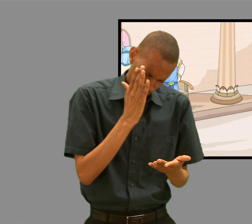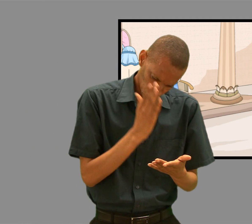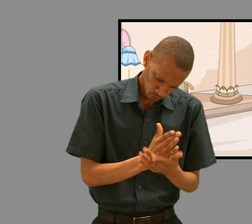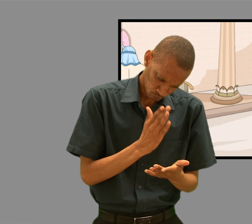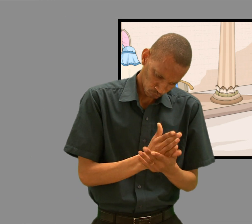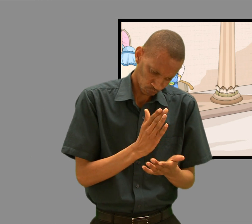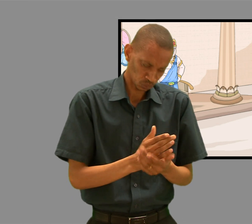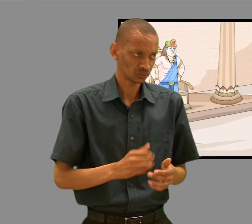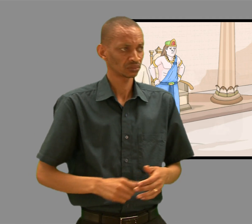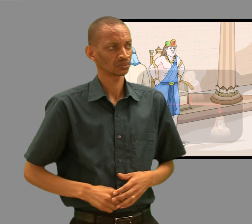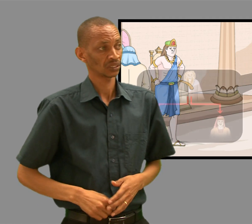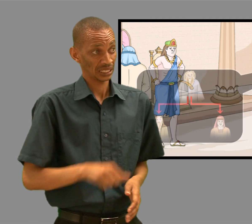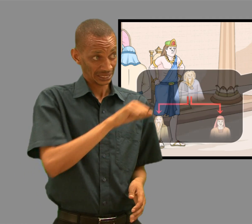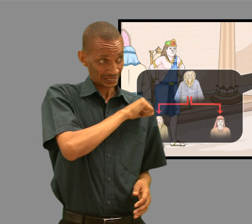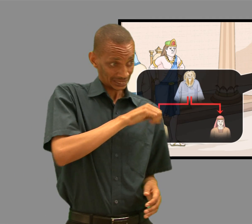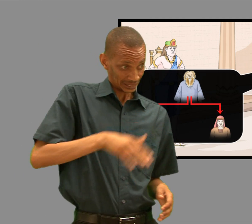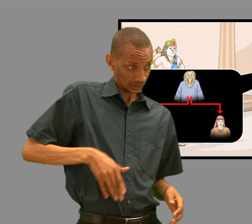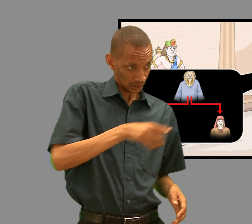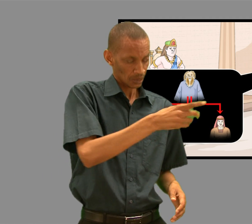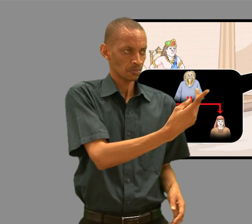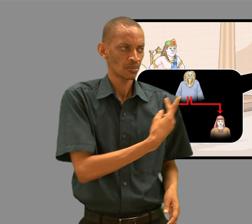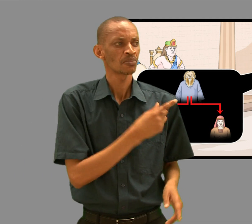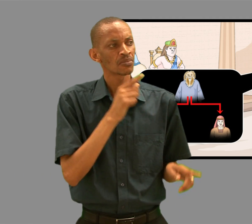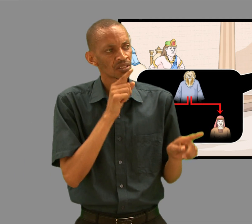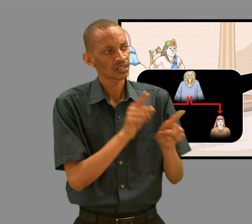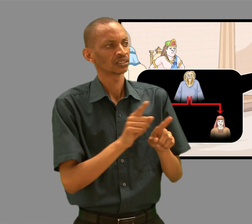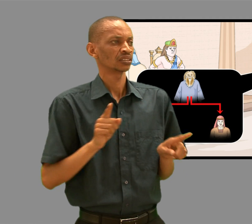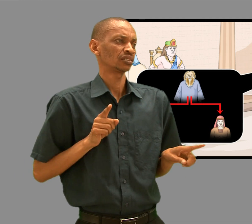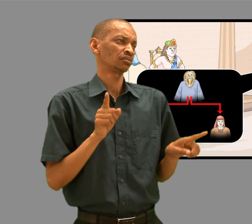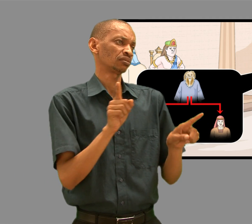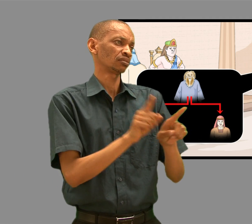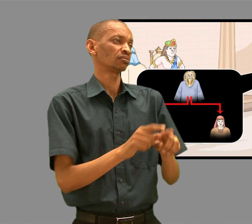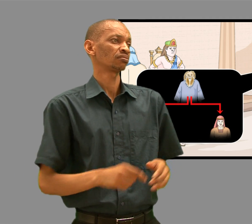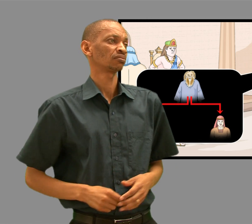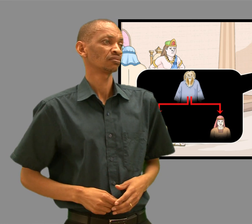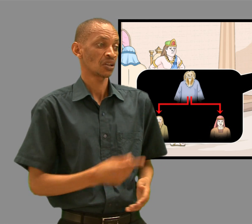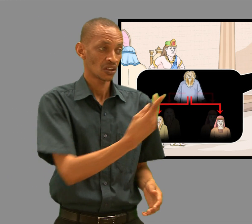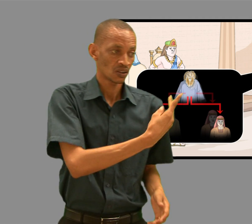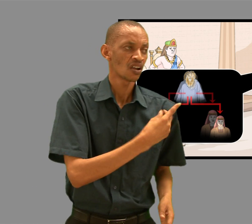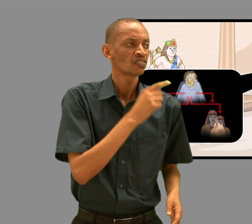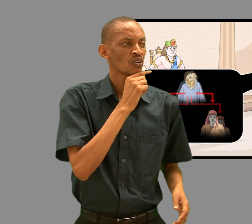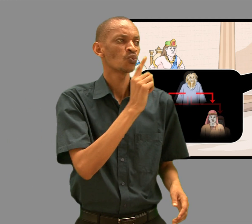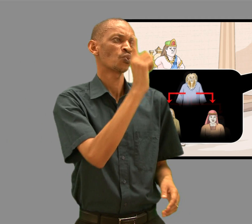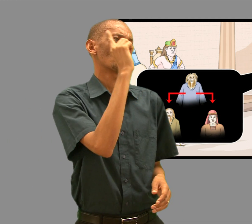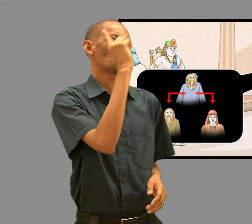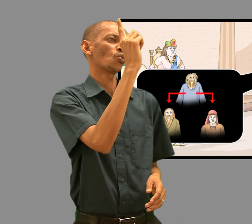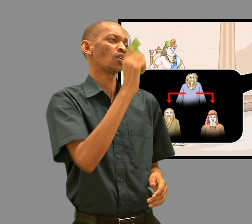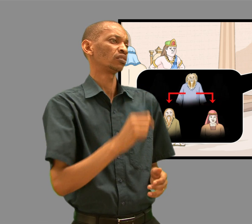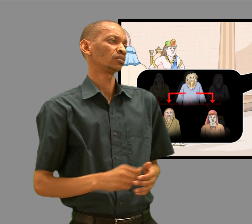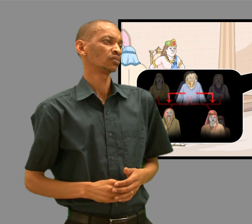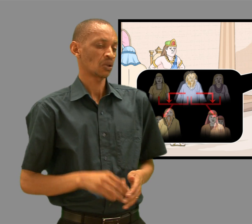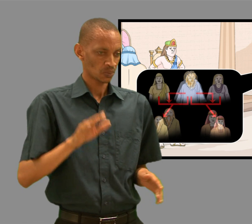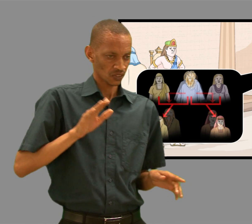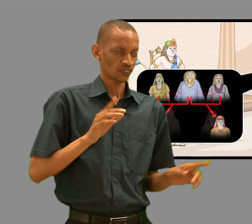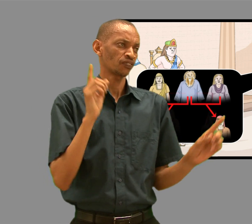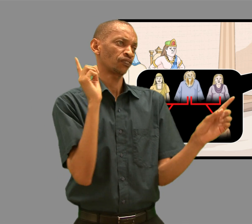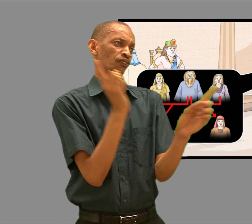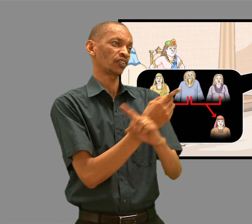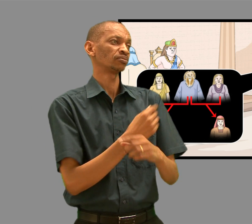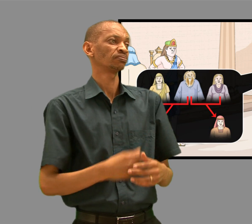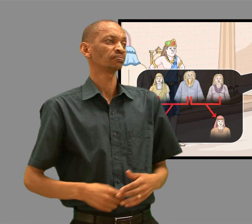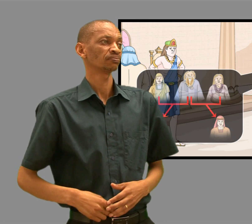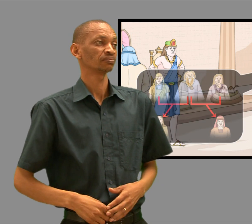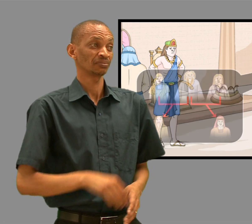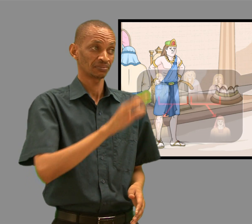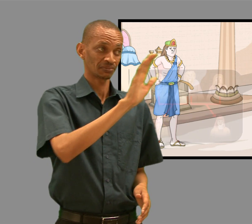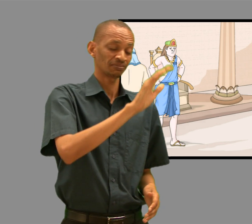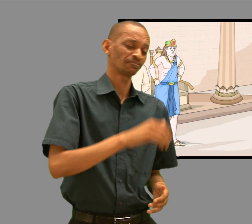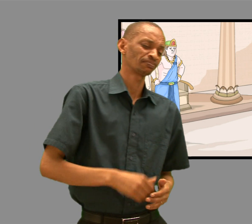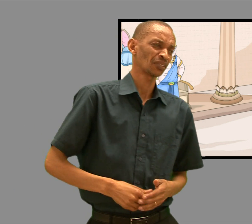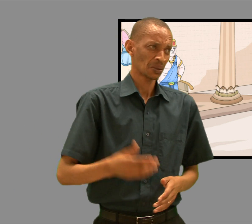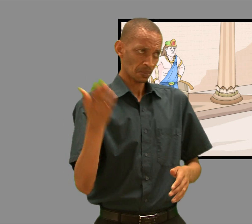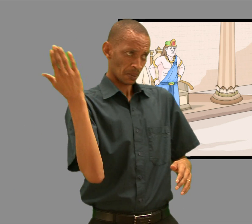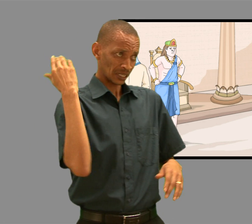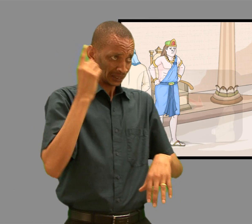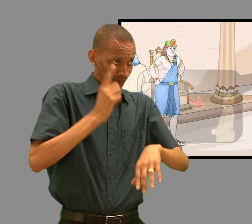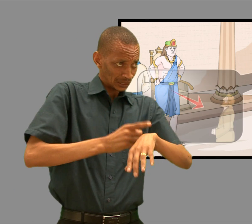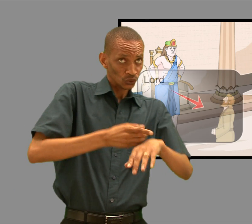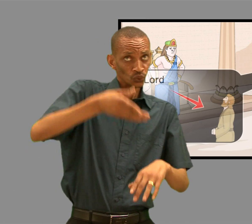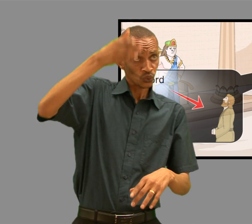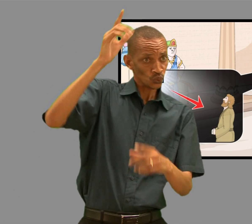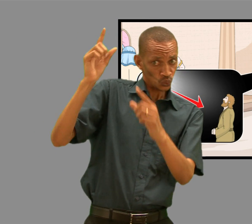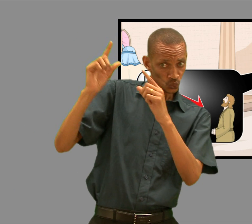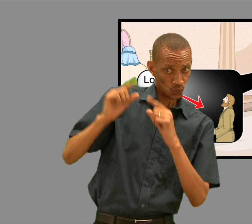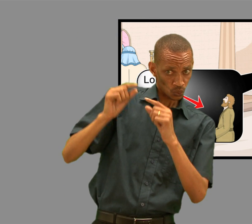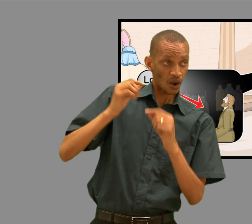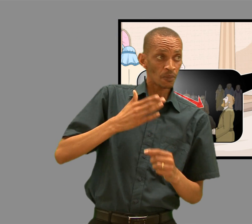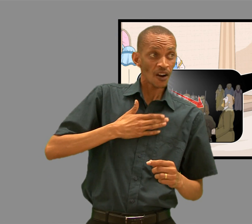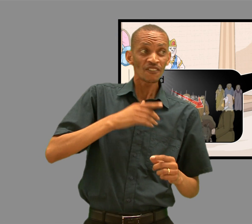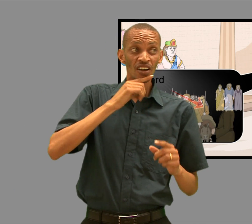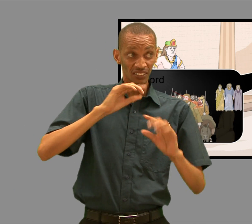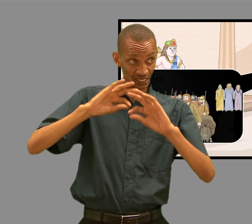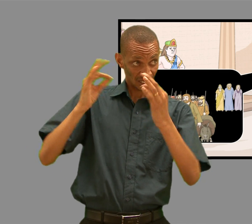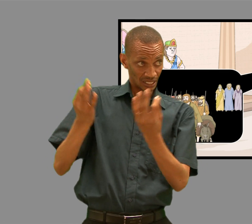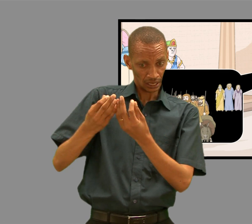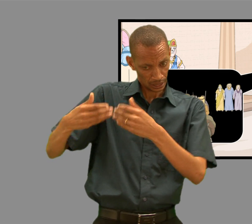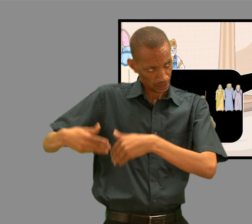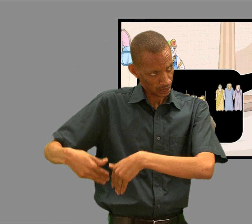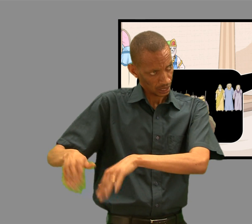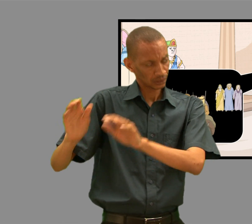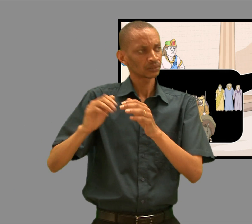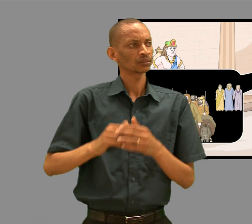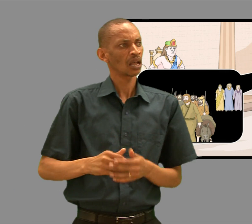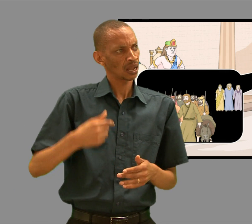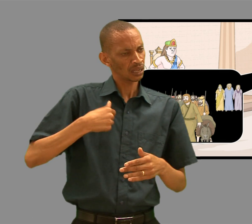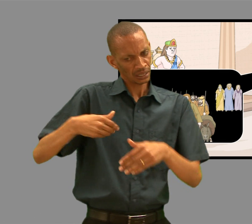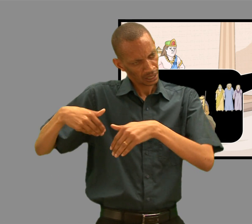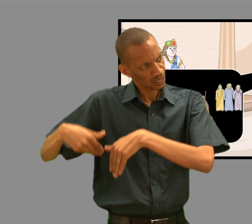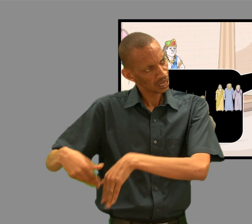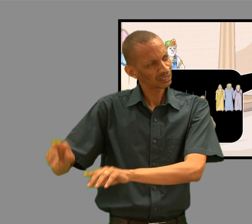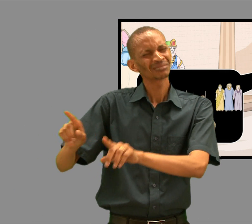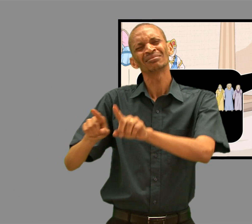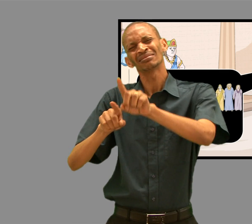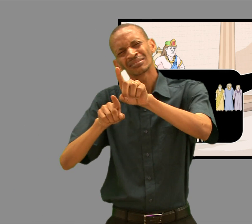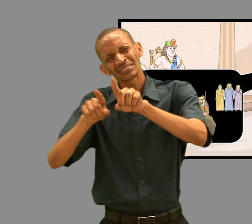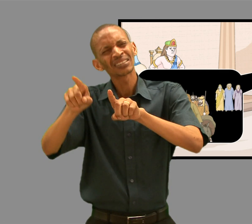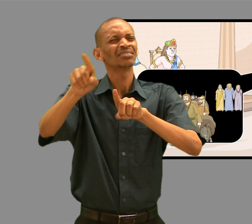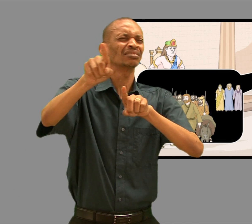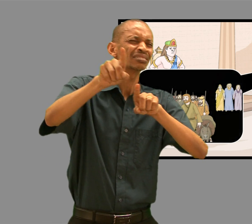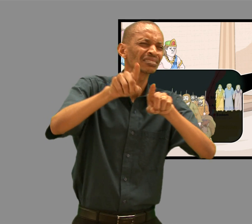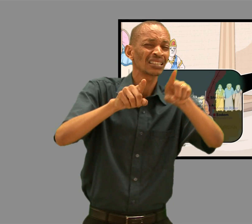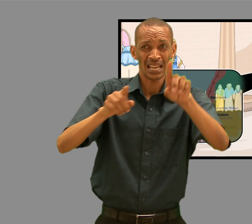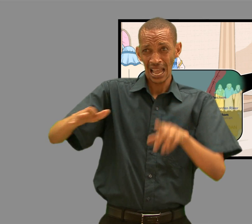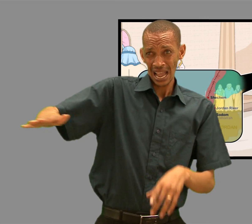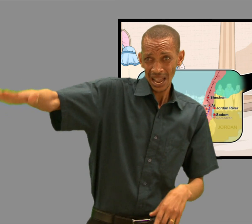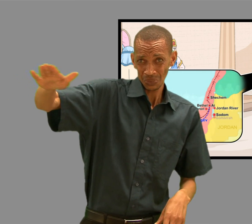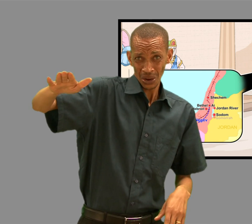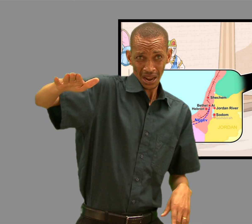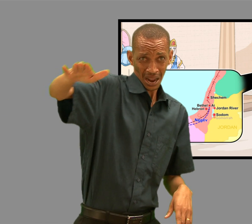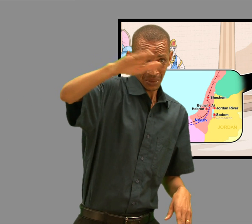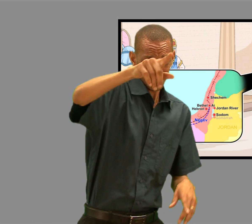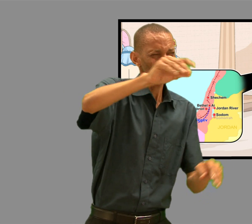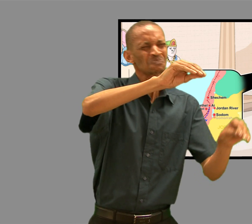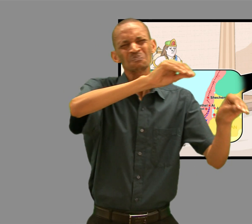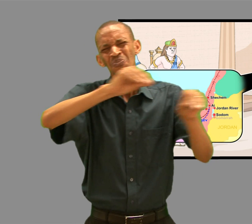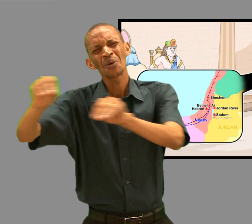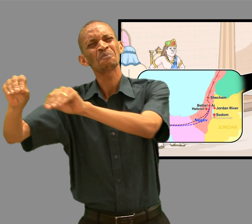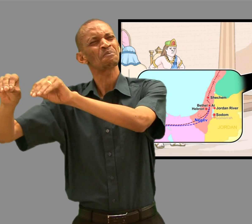Besides, she really is my sister, the daughter of my father—though not the daughter of my mother—and she became my wife.